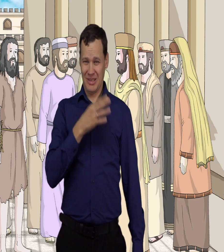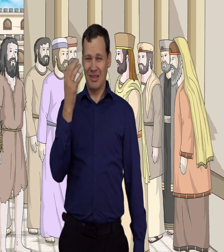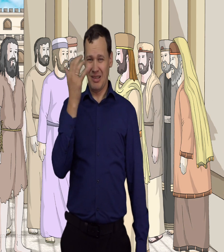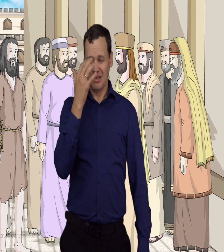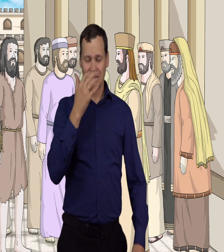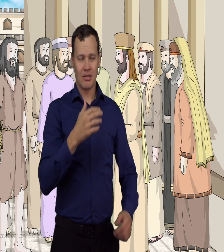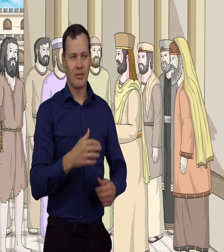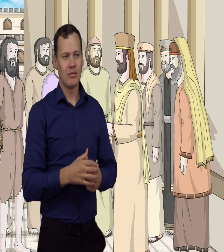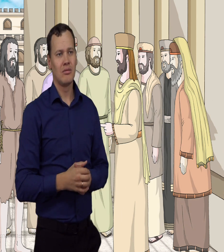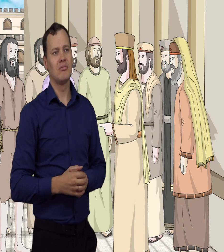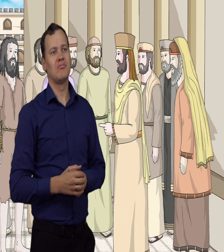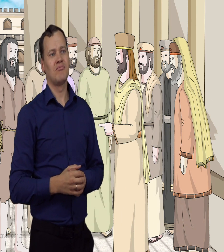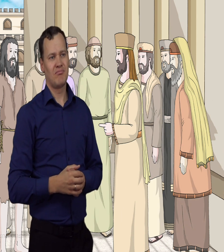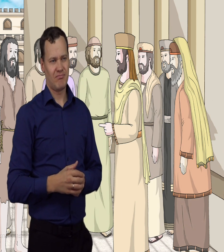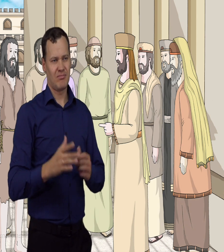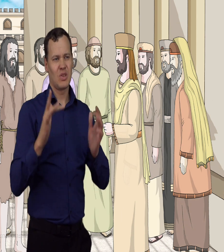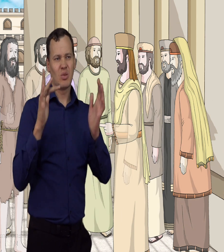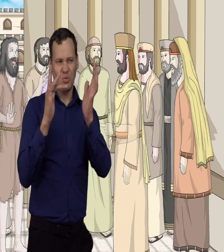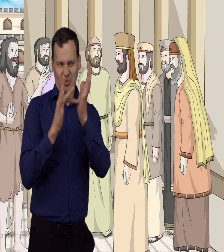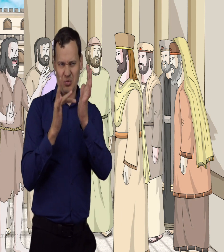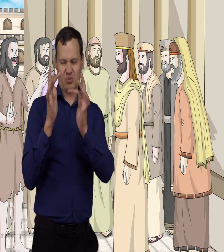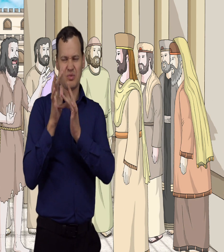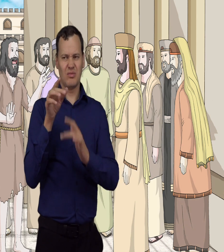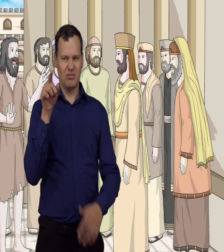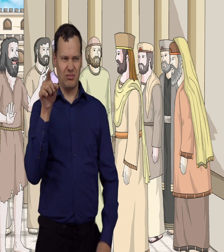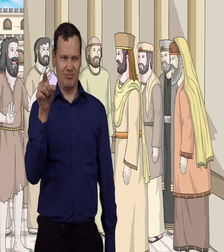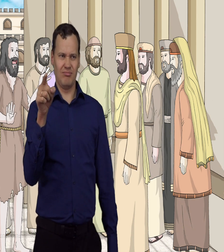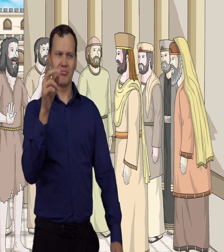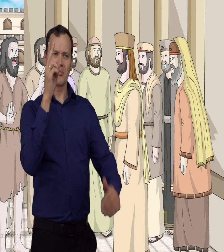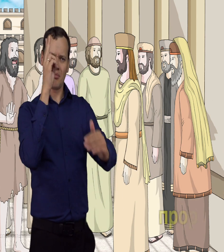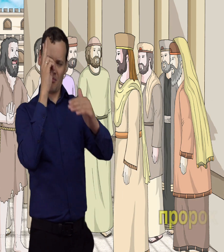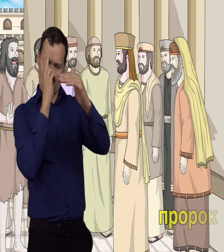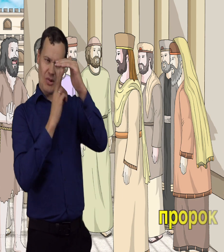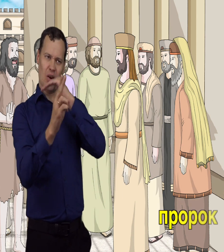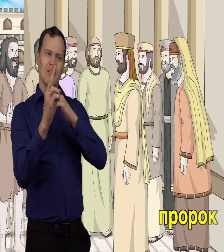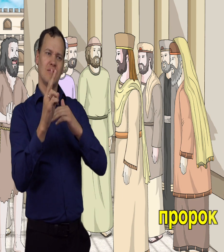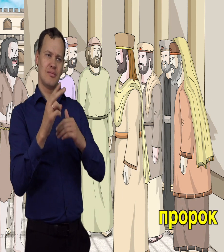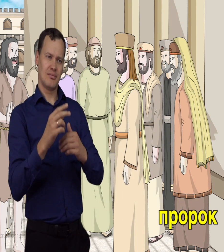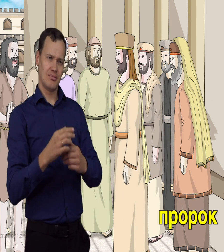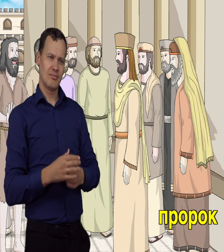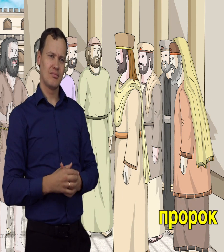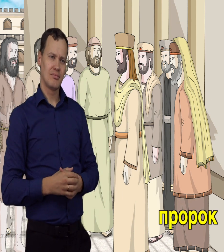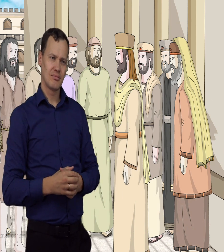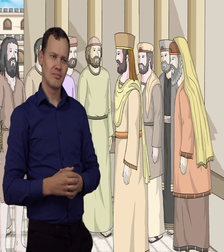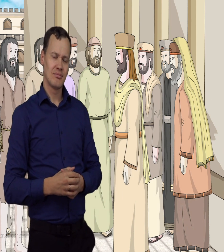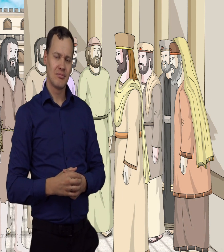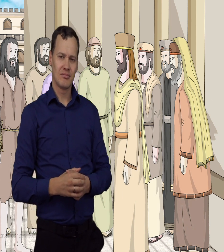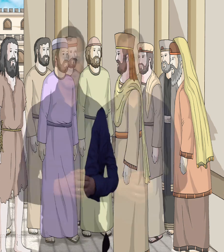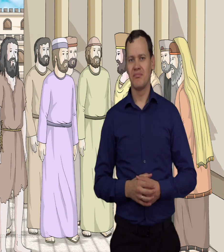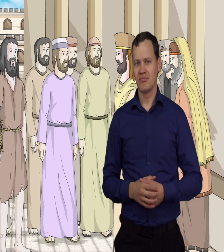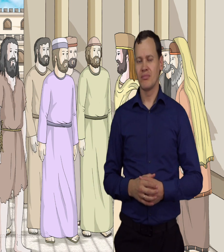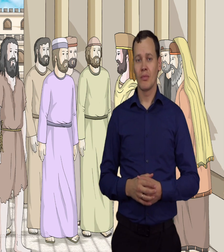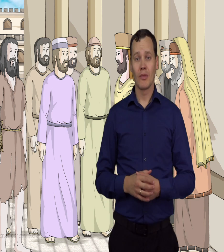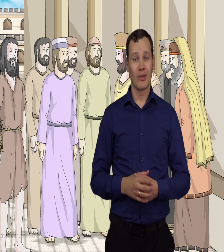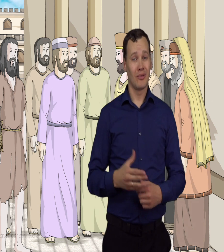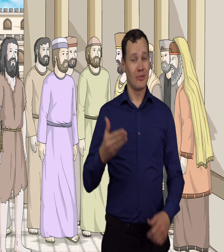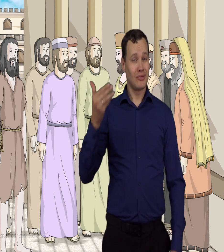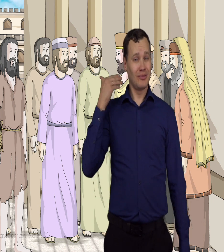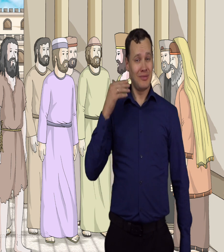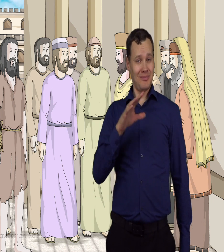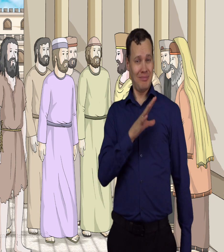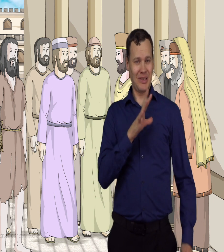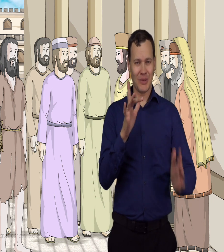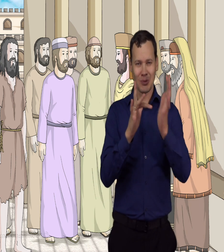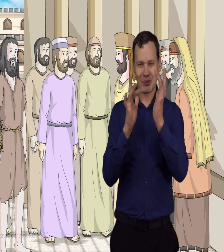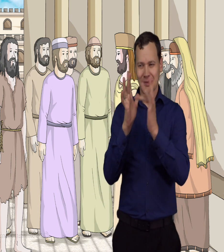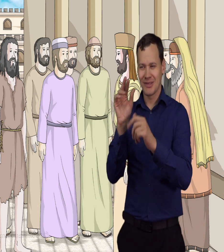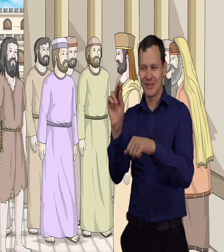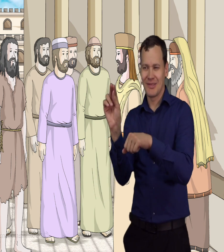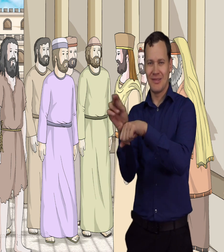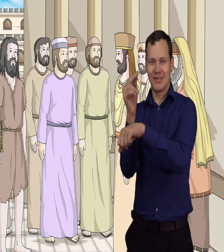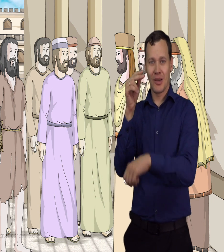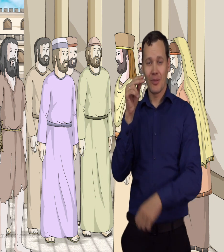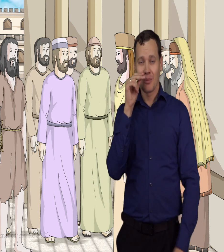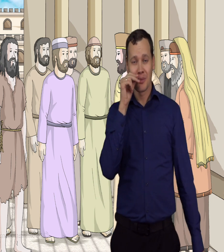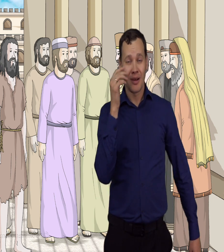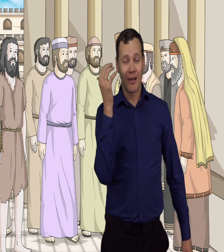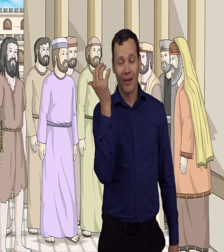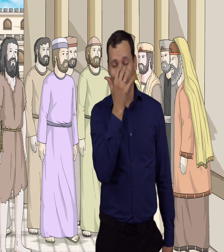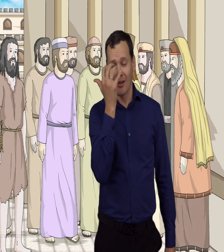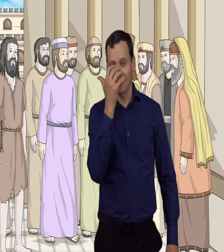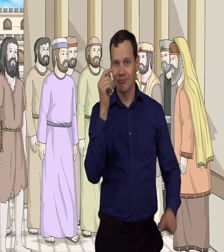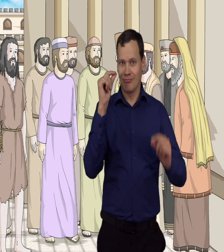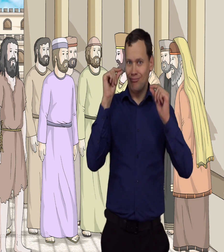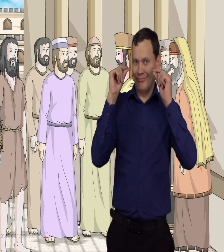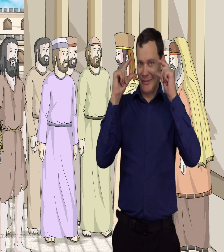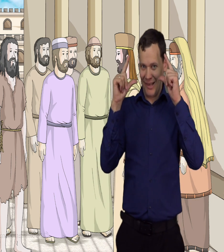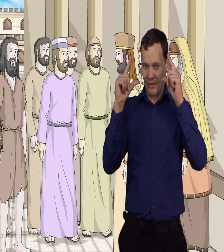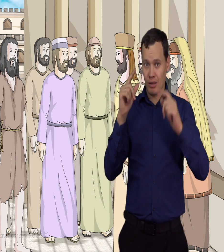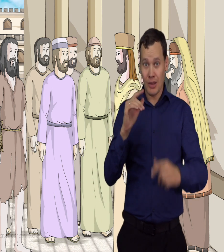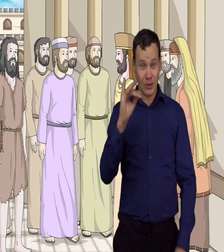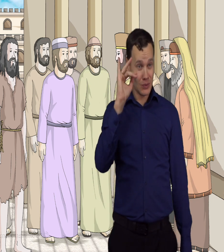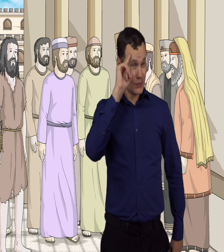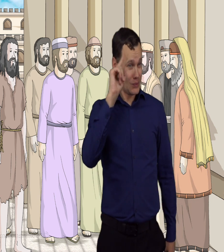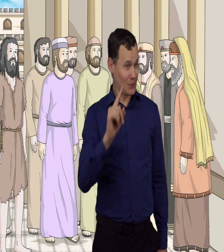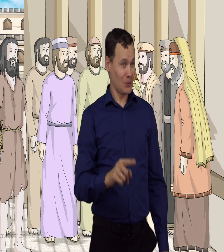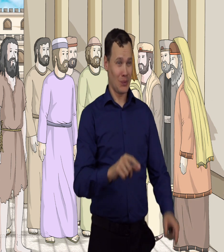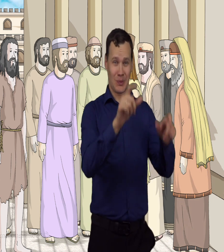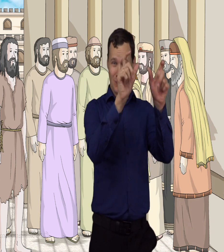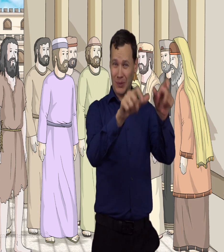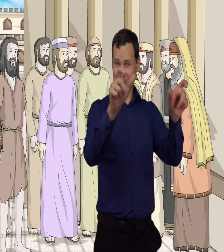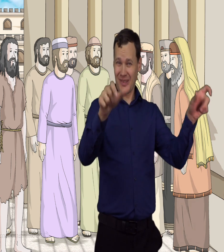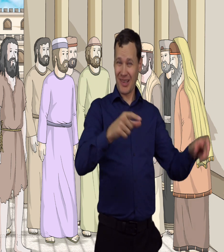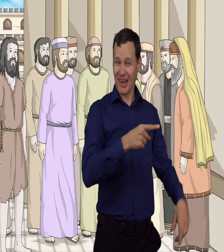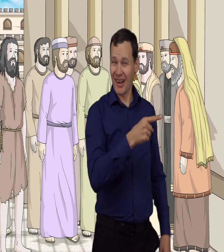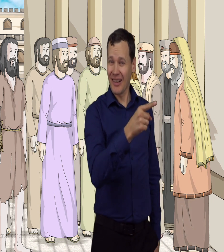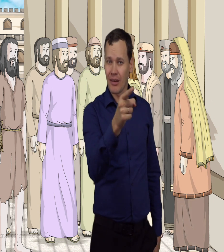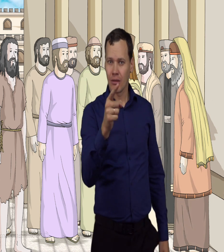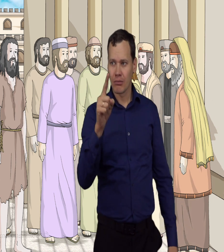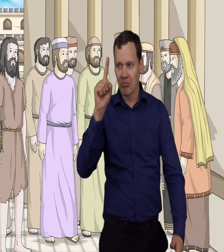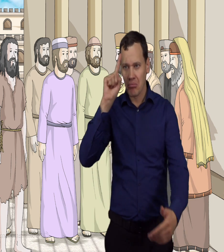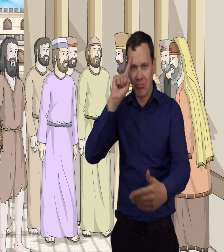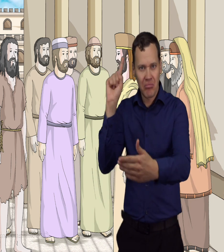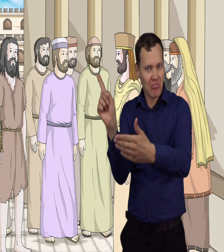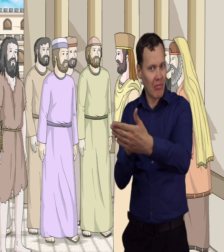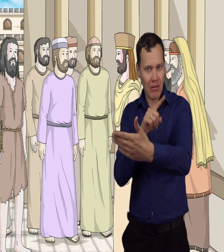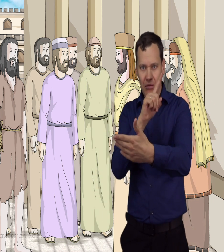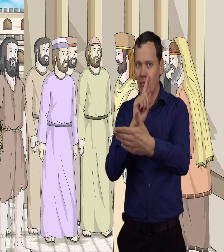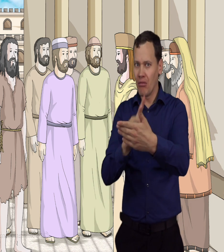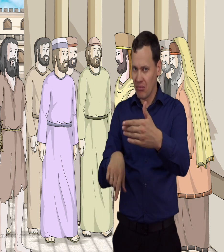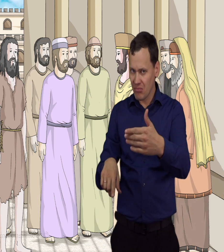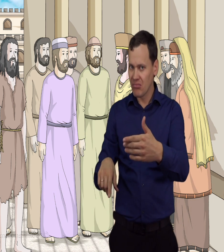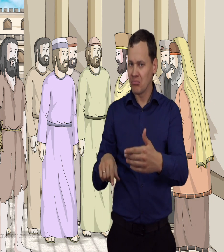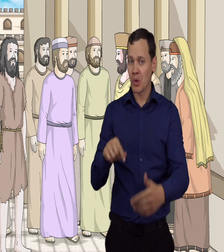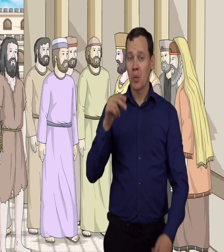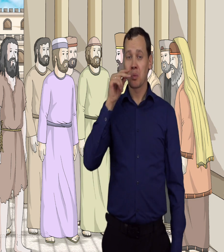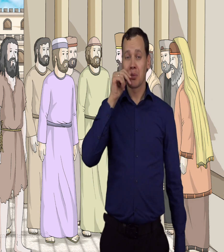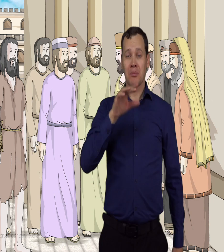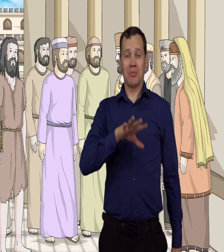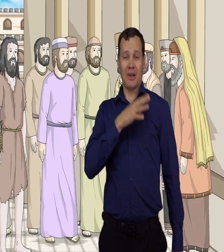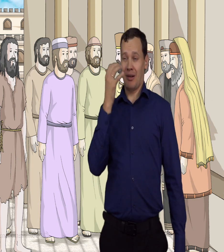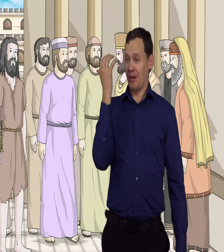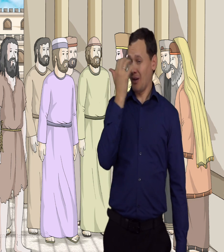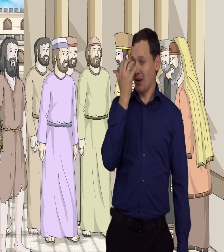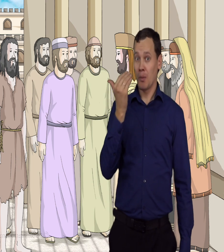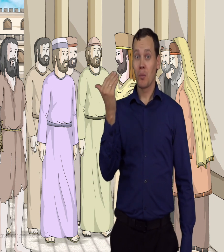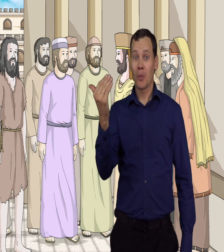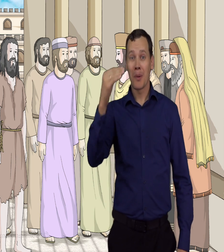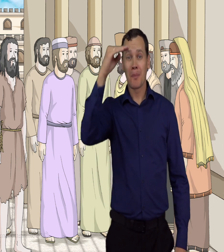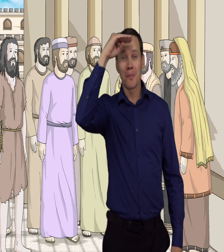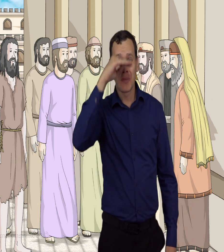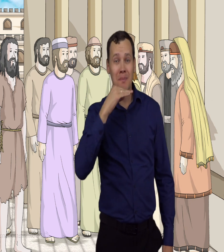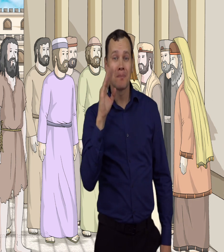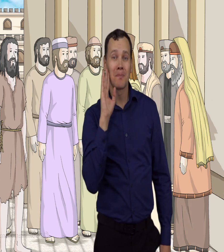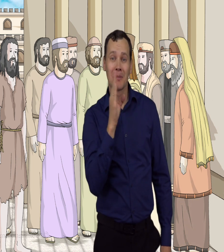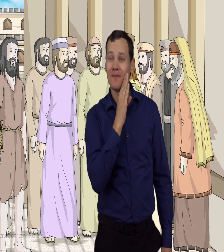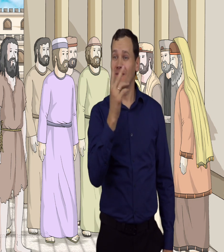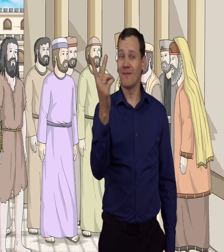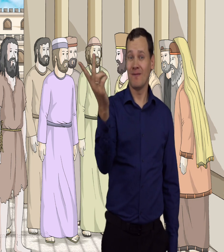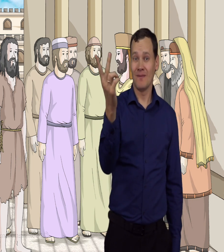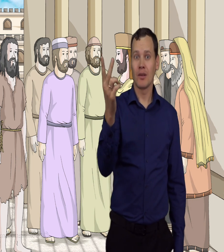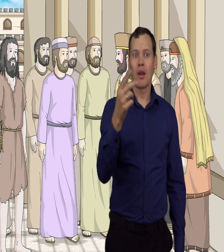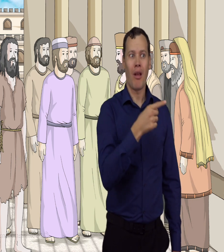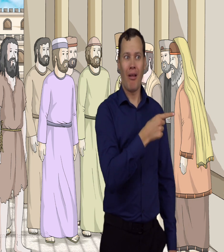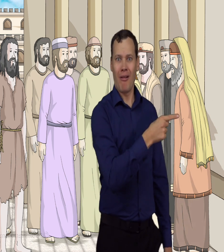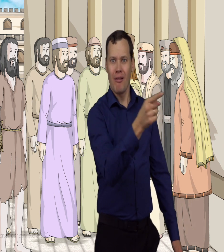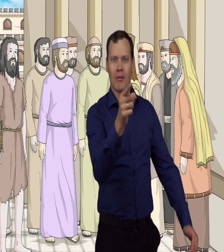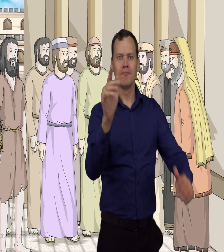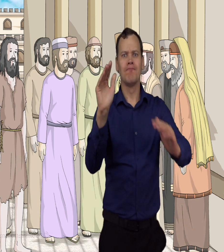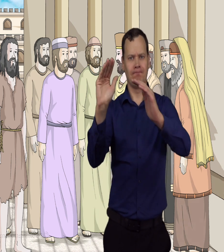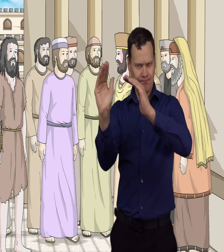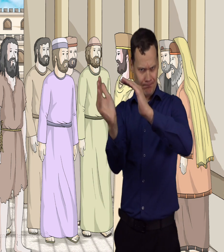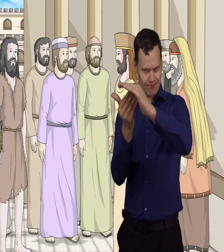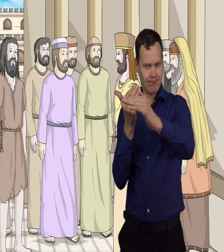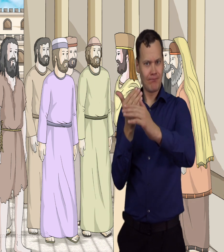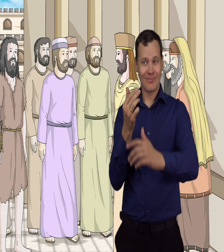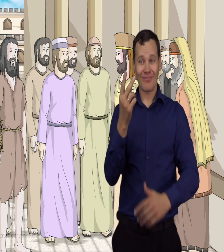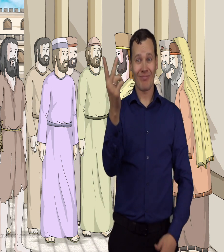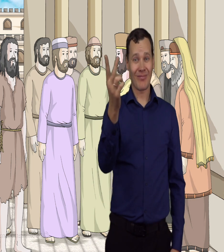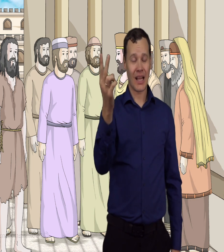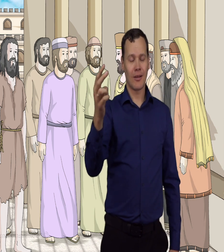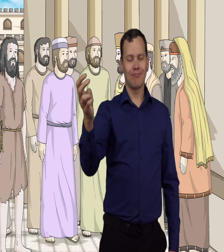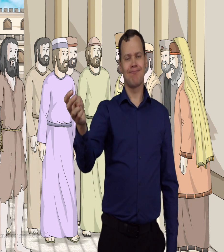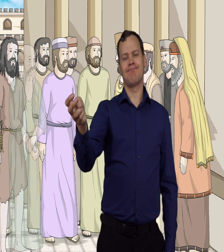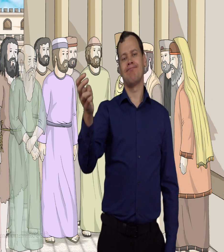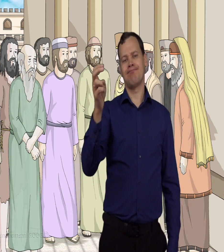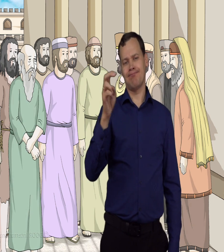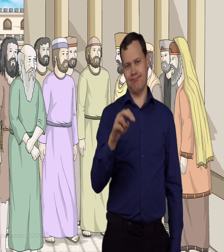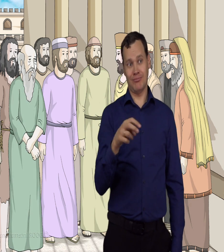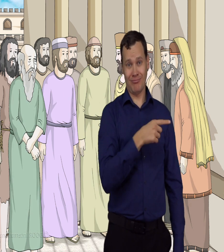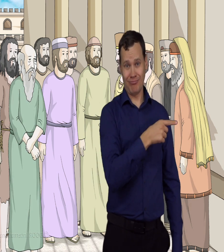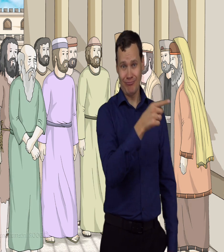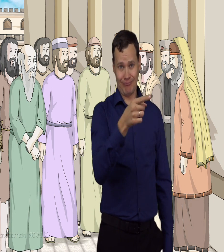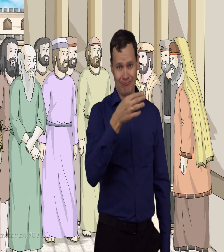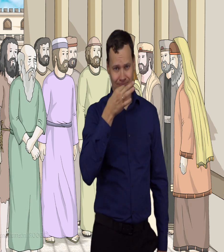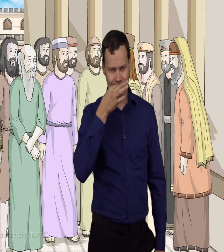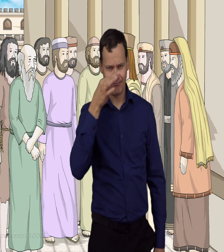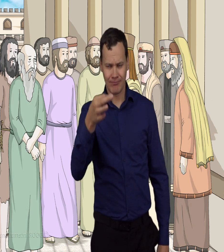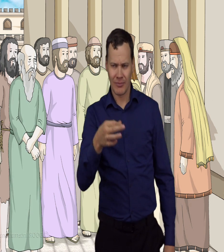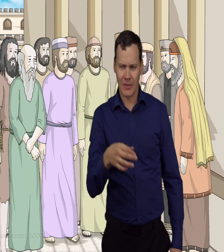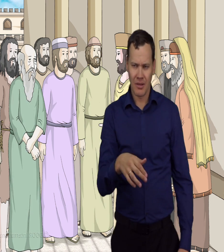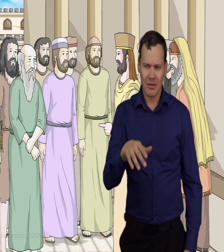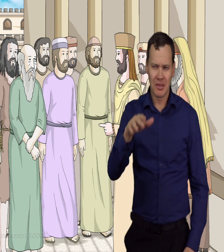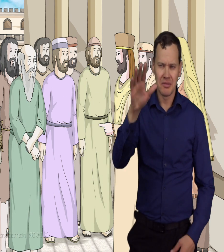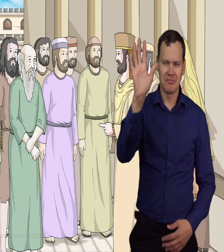“He is a prophet,” the man replied.